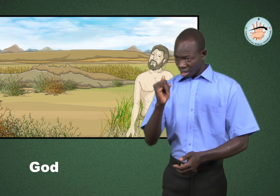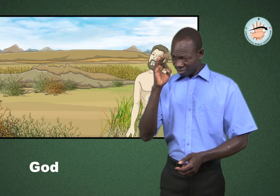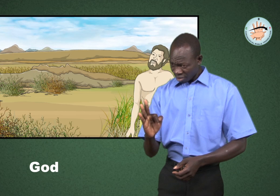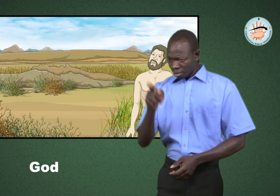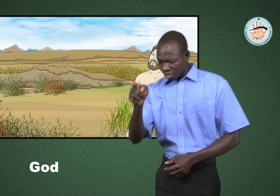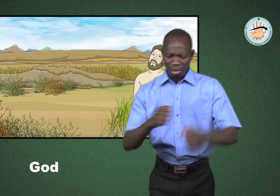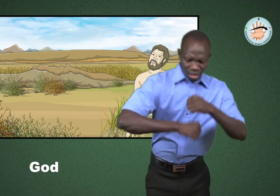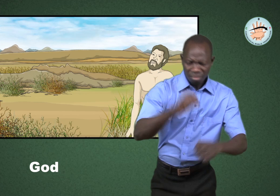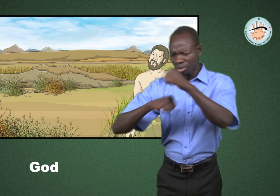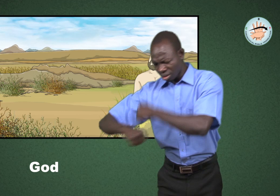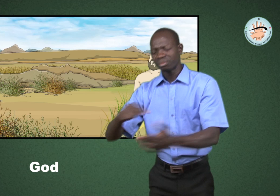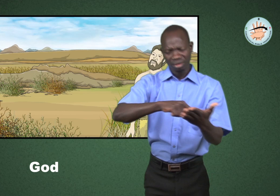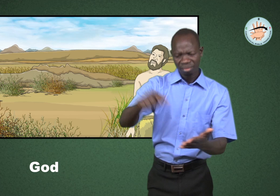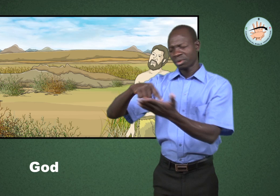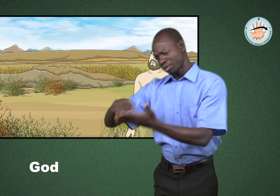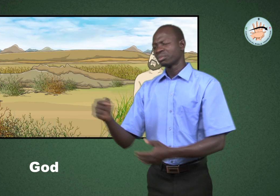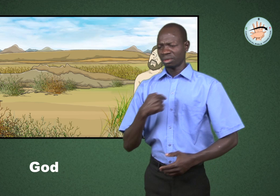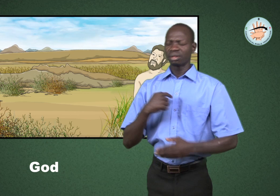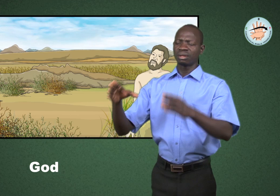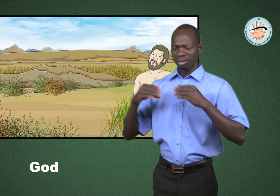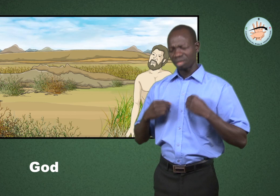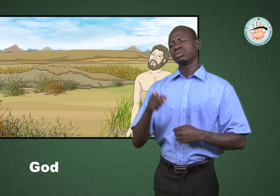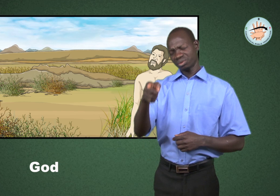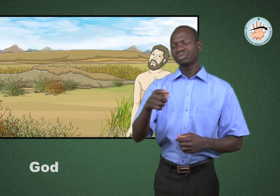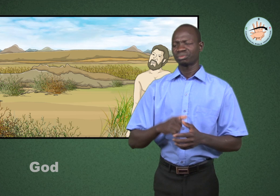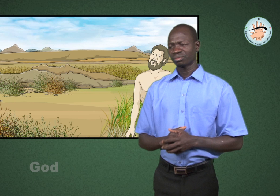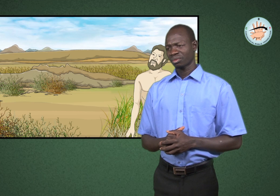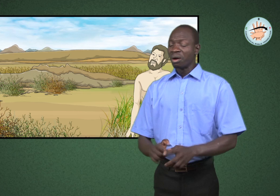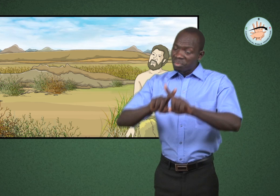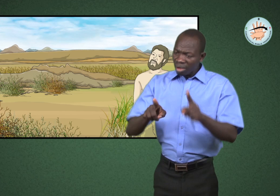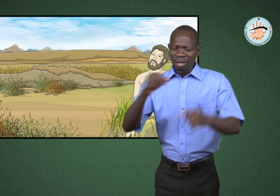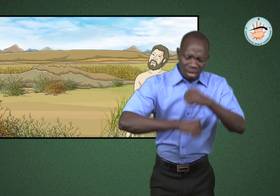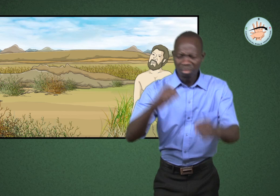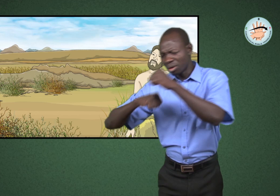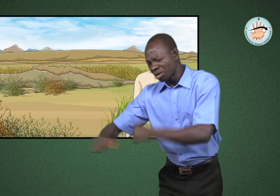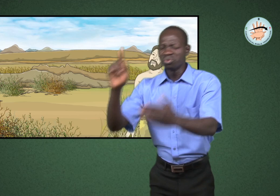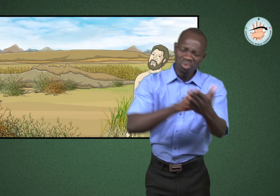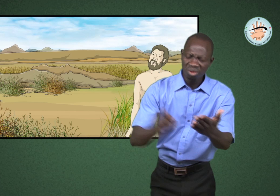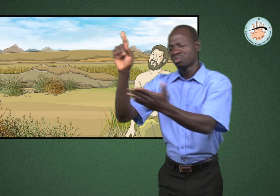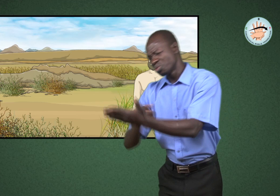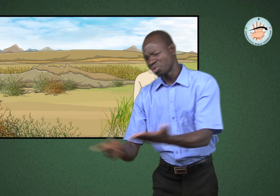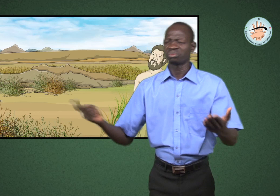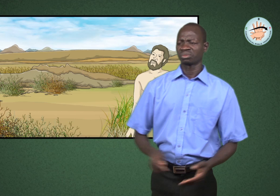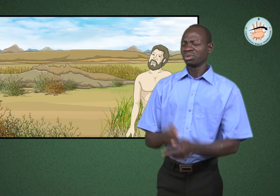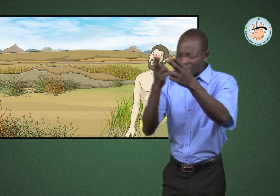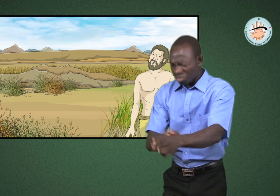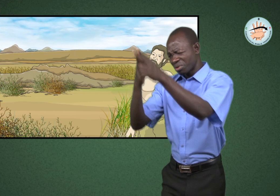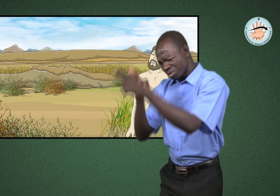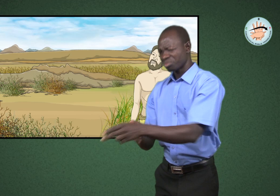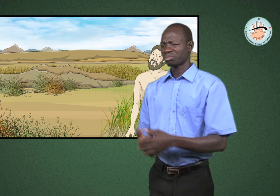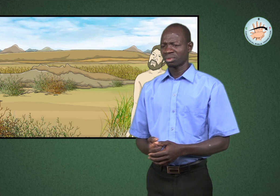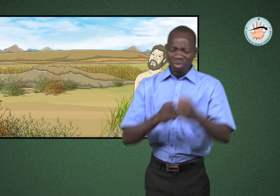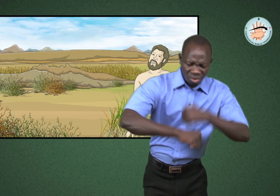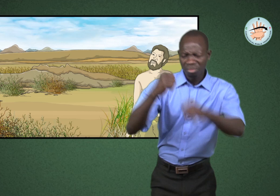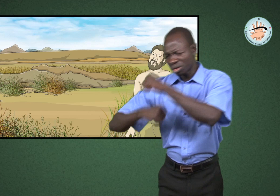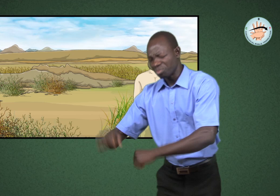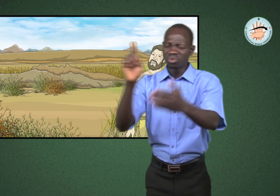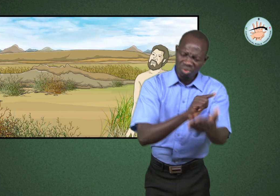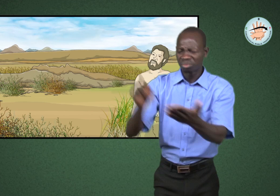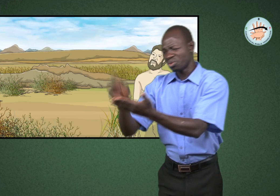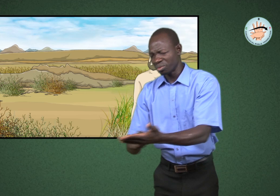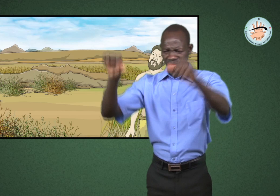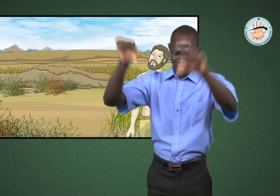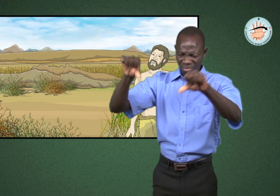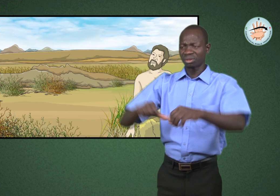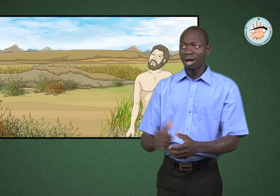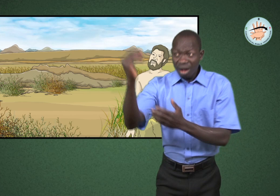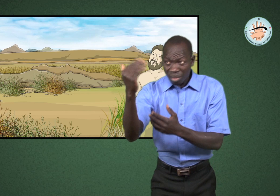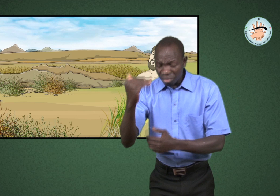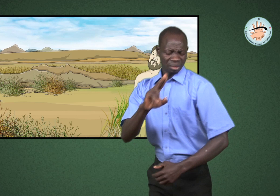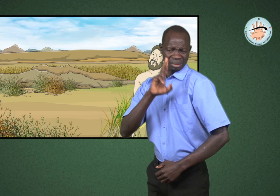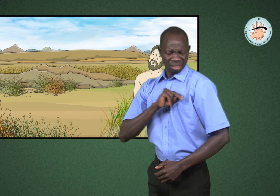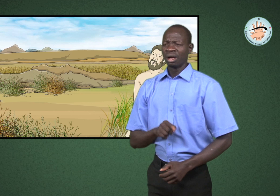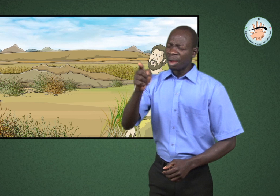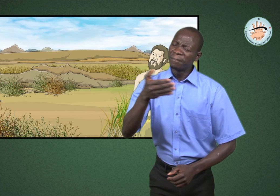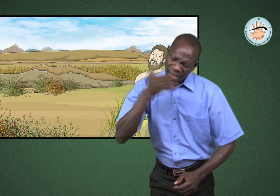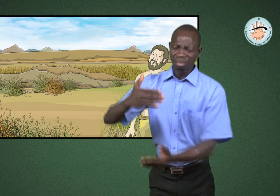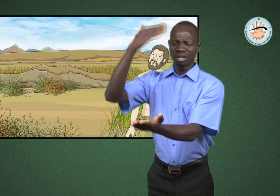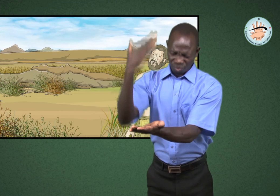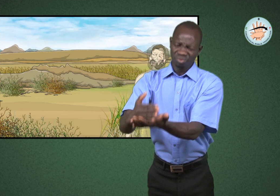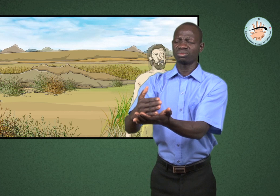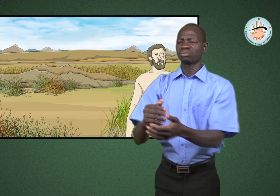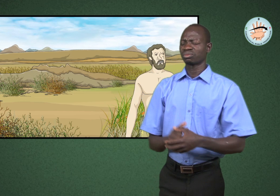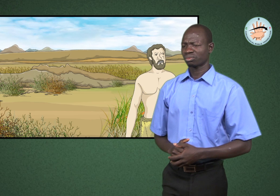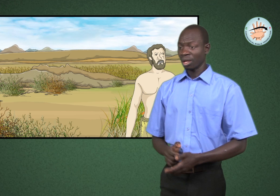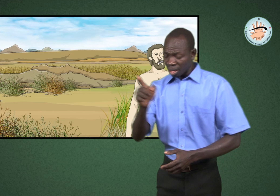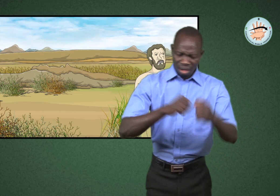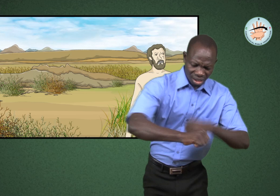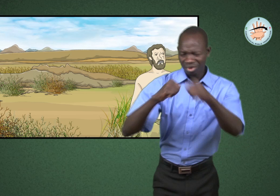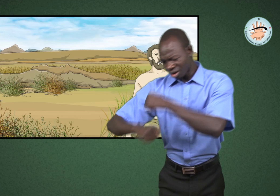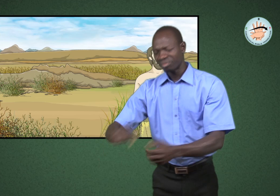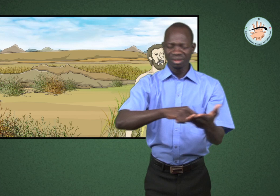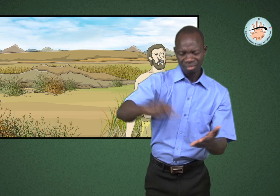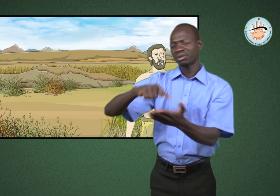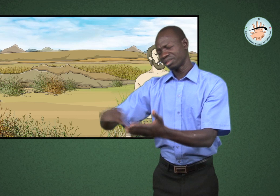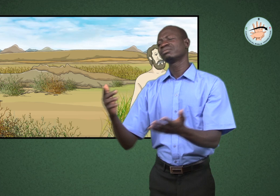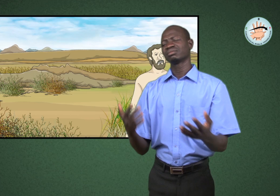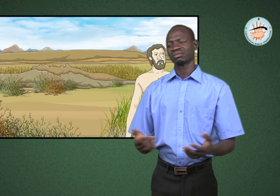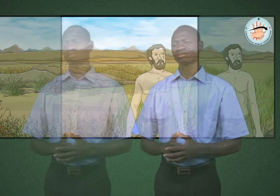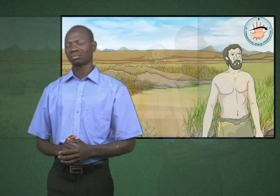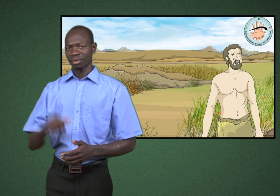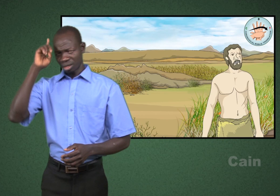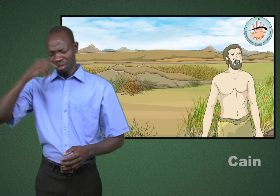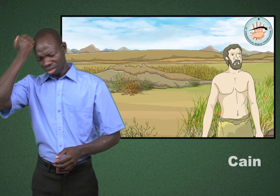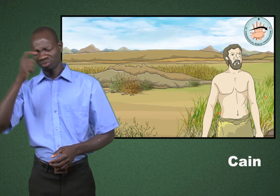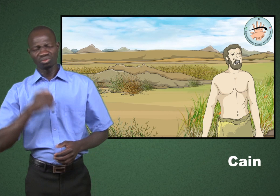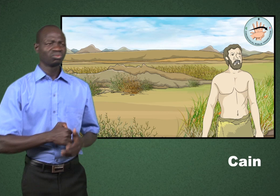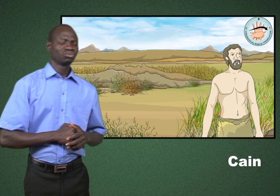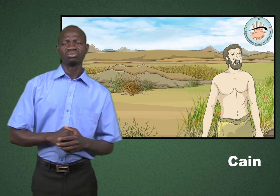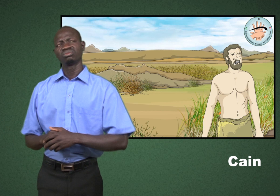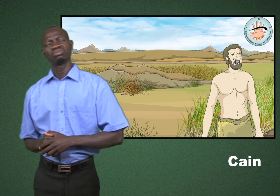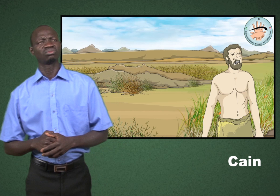If you do what is right, will you not be accepted? But if you refuse to do what is right, sin is crouching at your door;